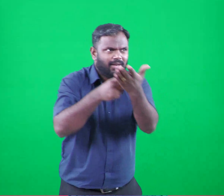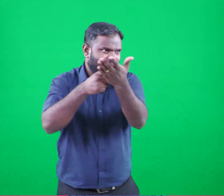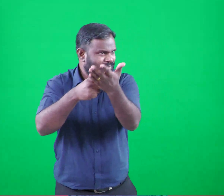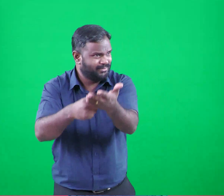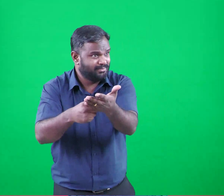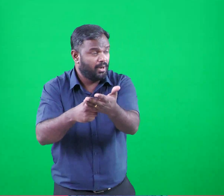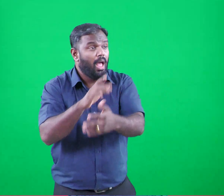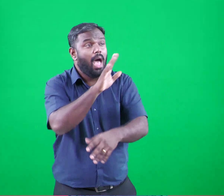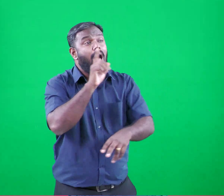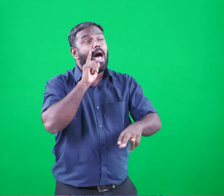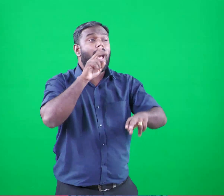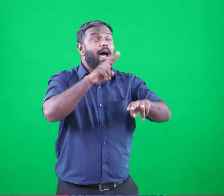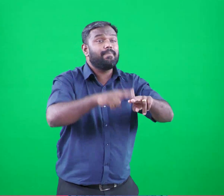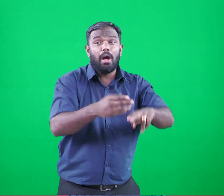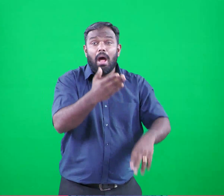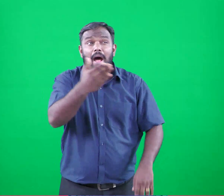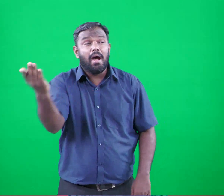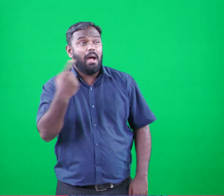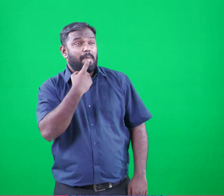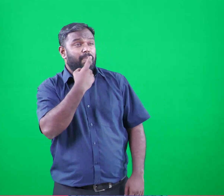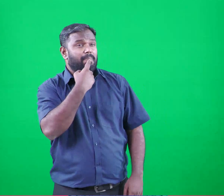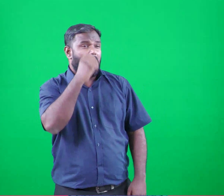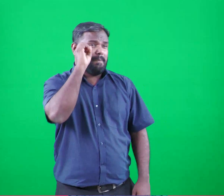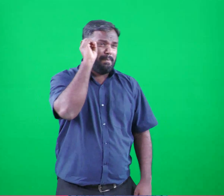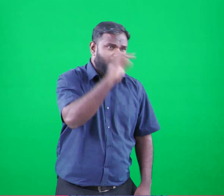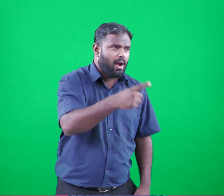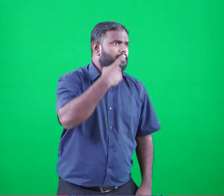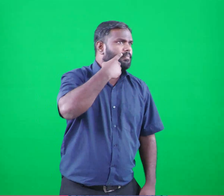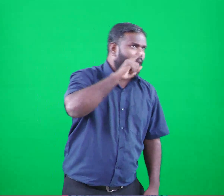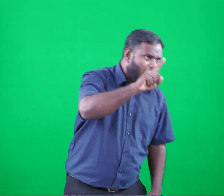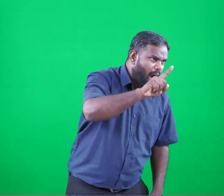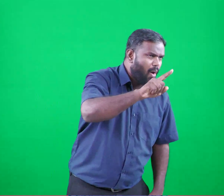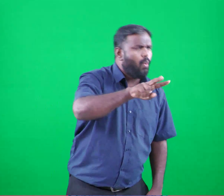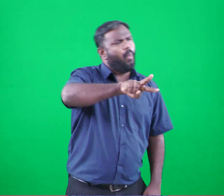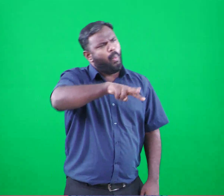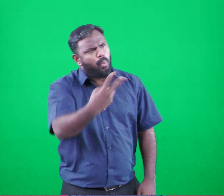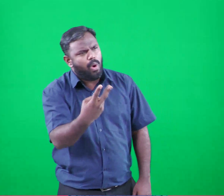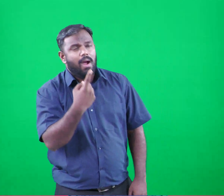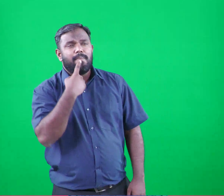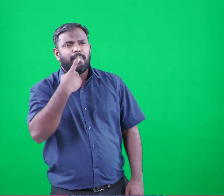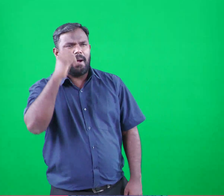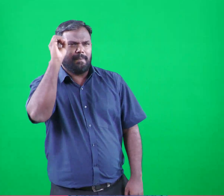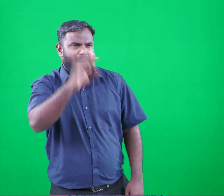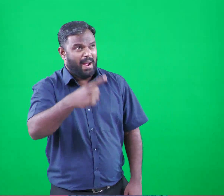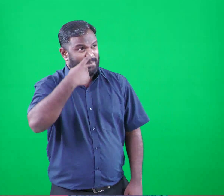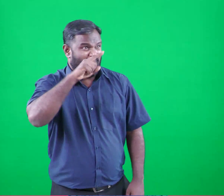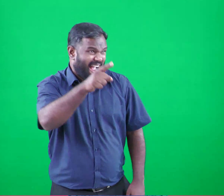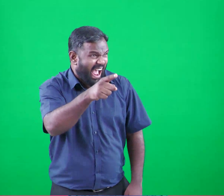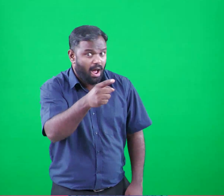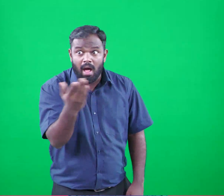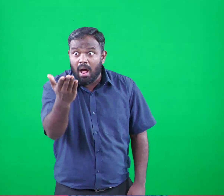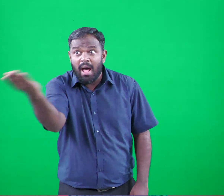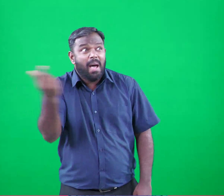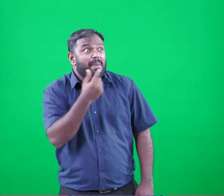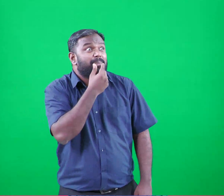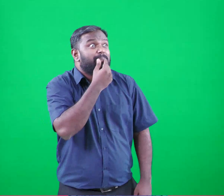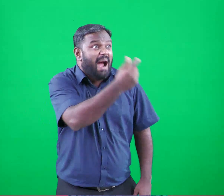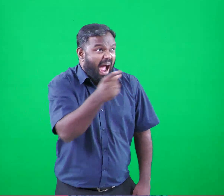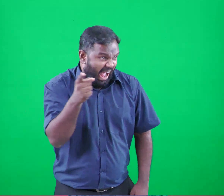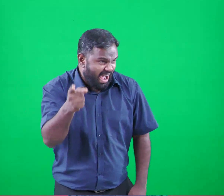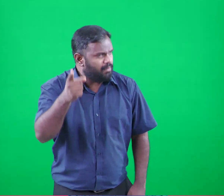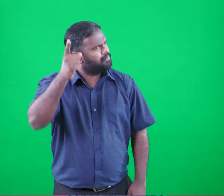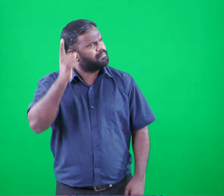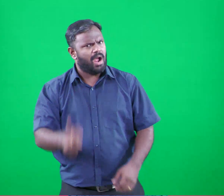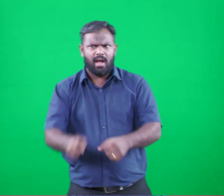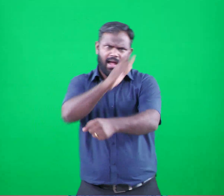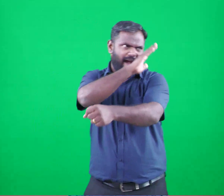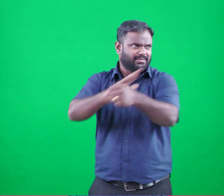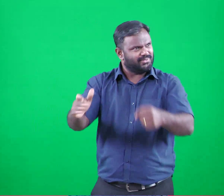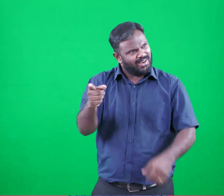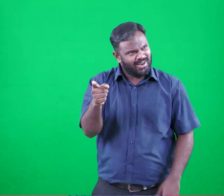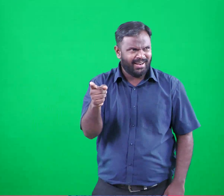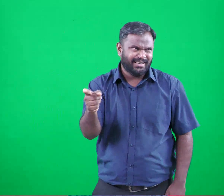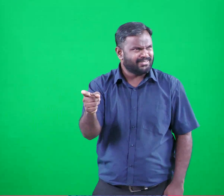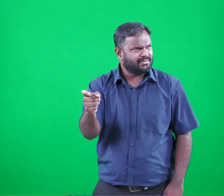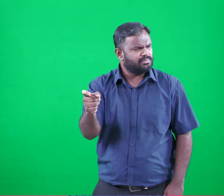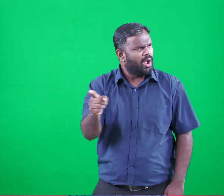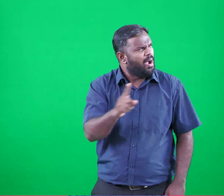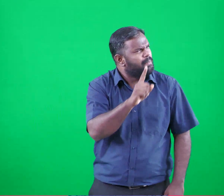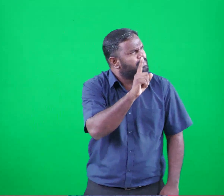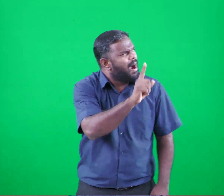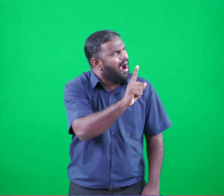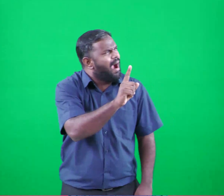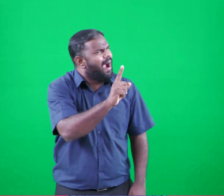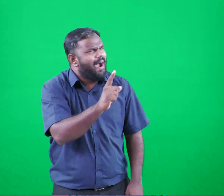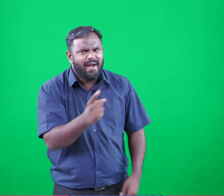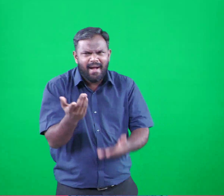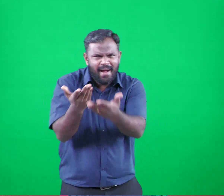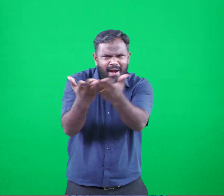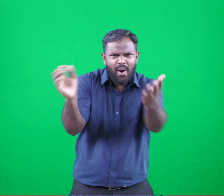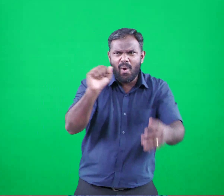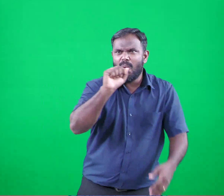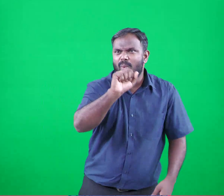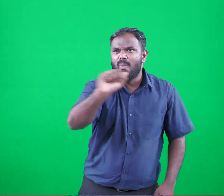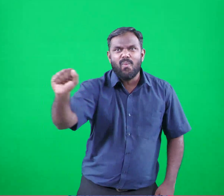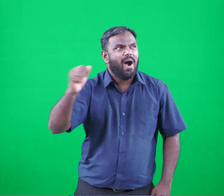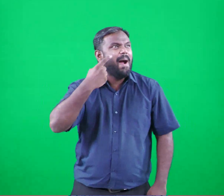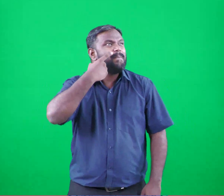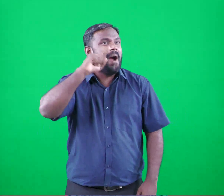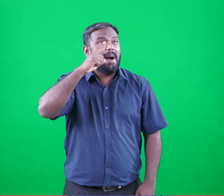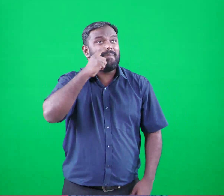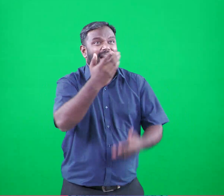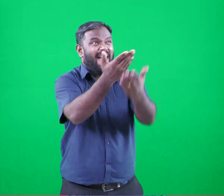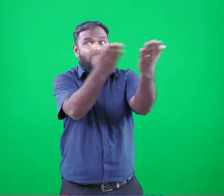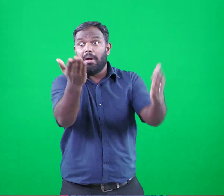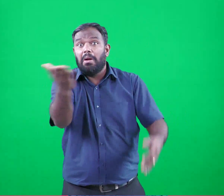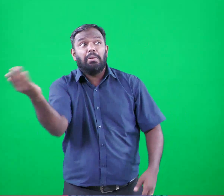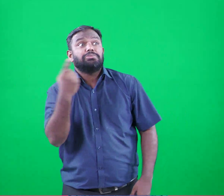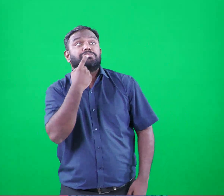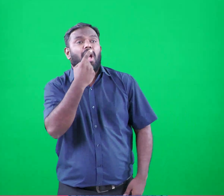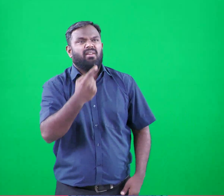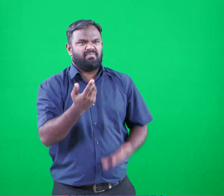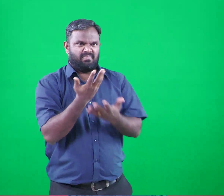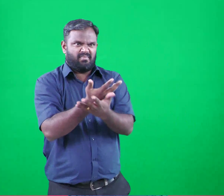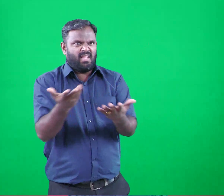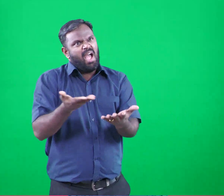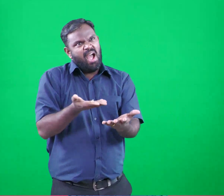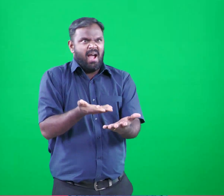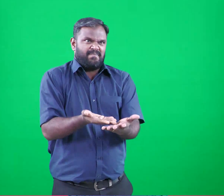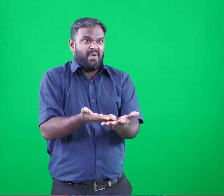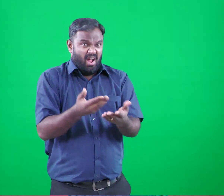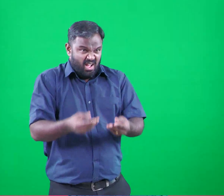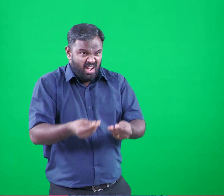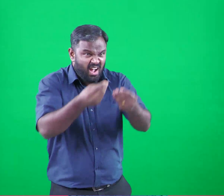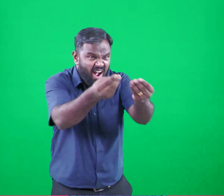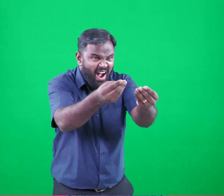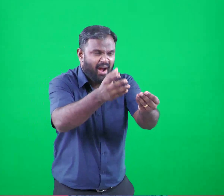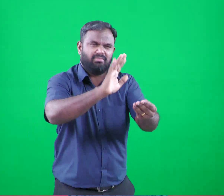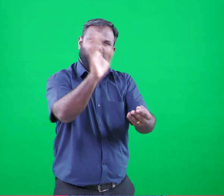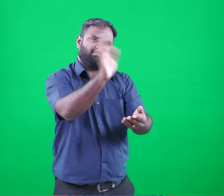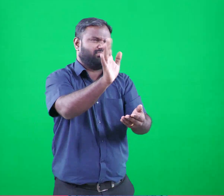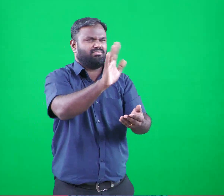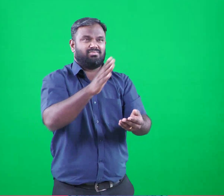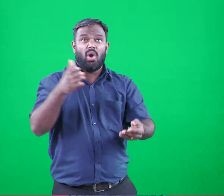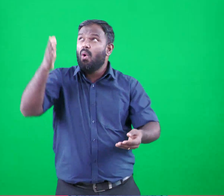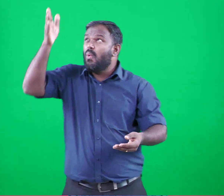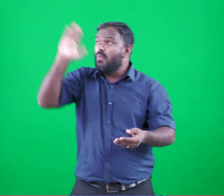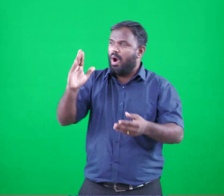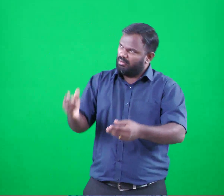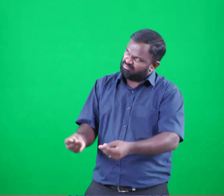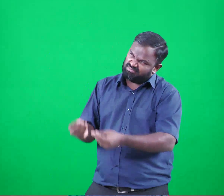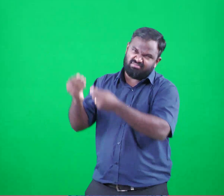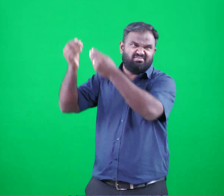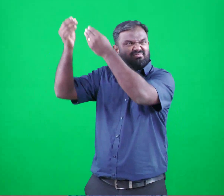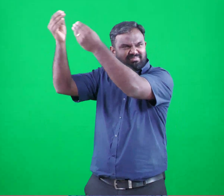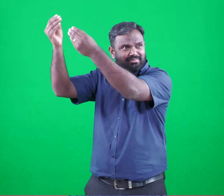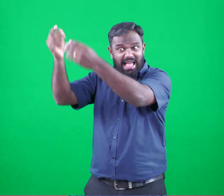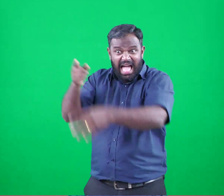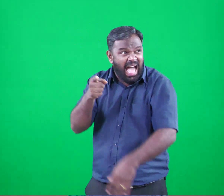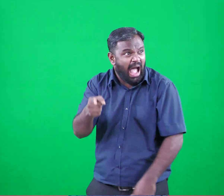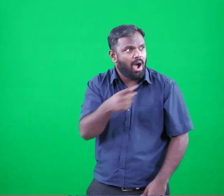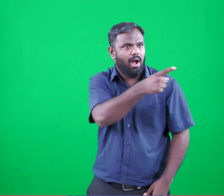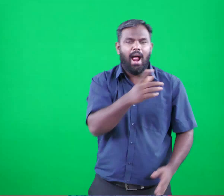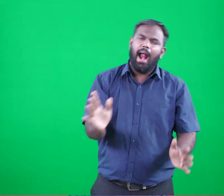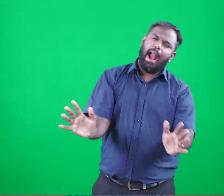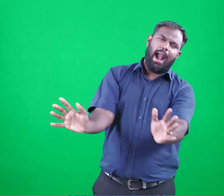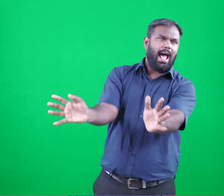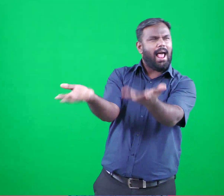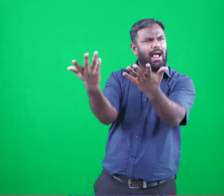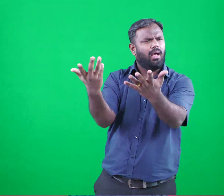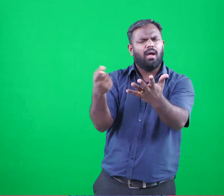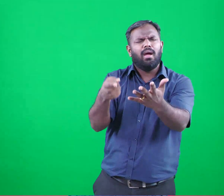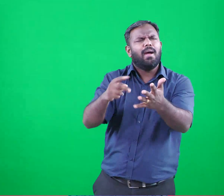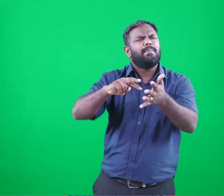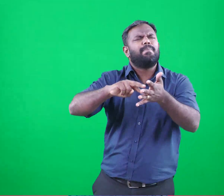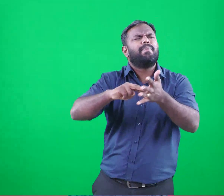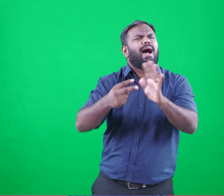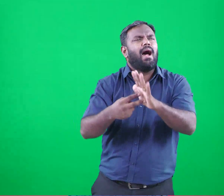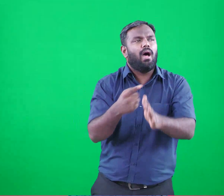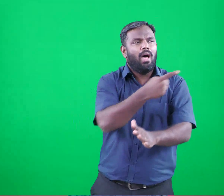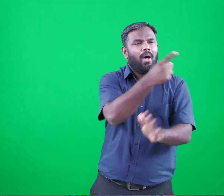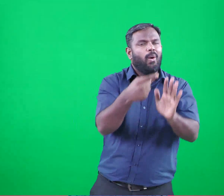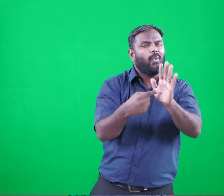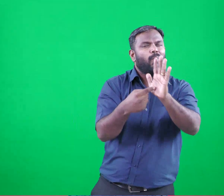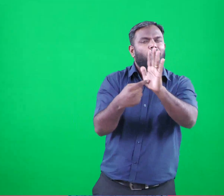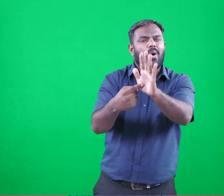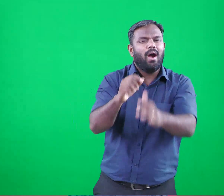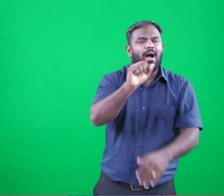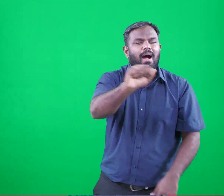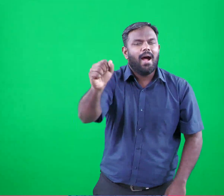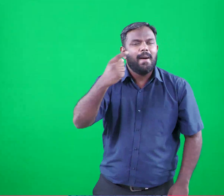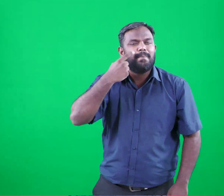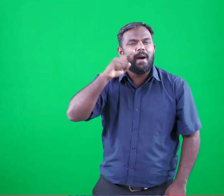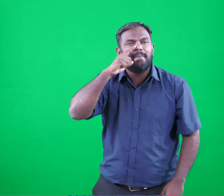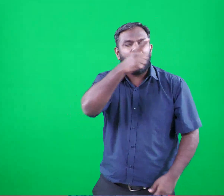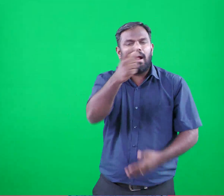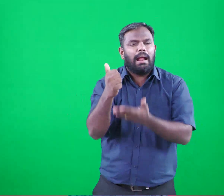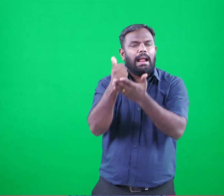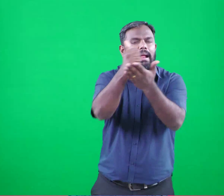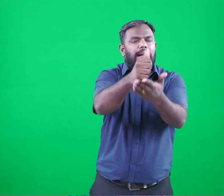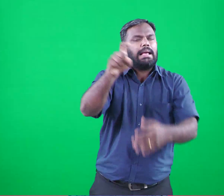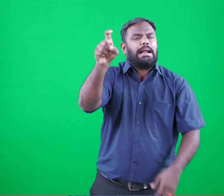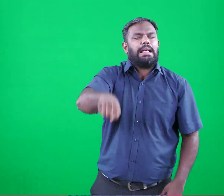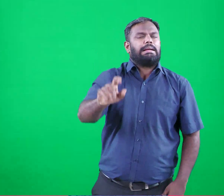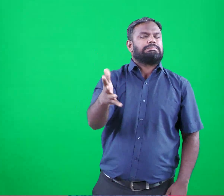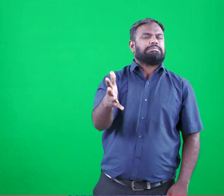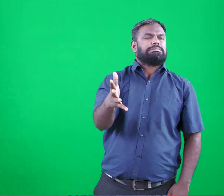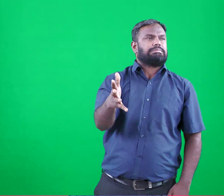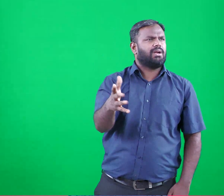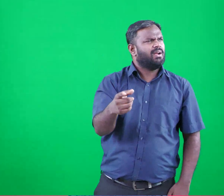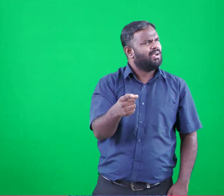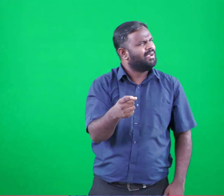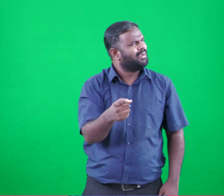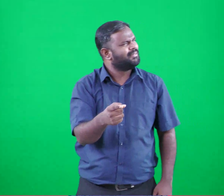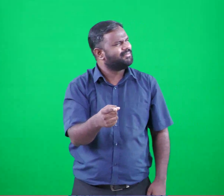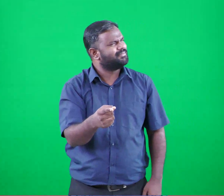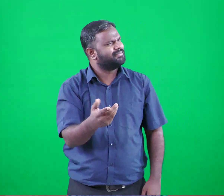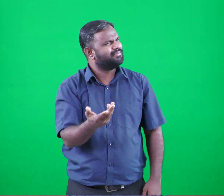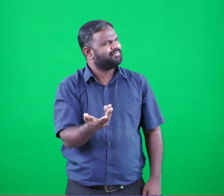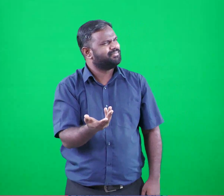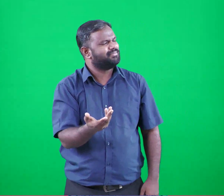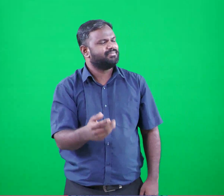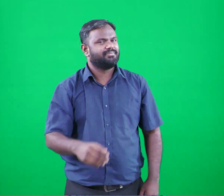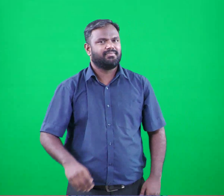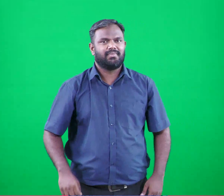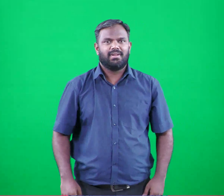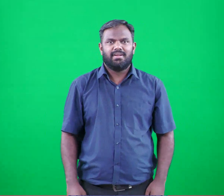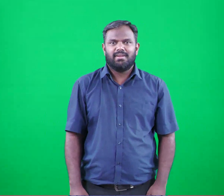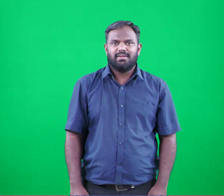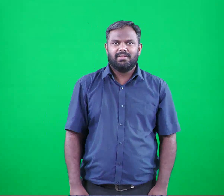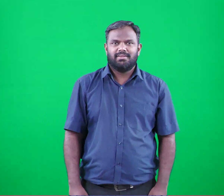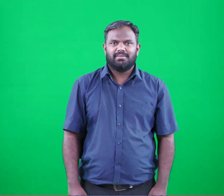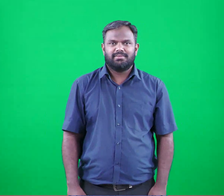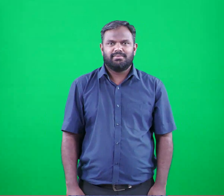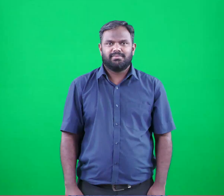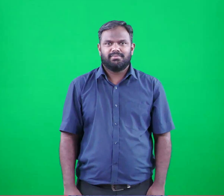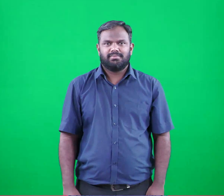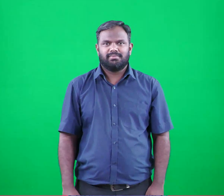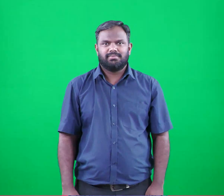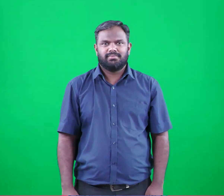But you say that if a man says to his father or mother, ' Whatever you would have received from me is Corban ' (that is, a gift devoted to God), he is no longer permitted to do anything for his father or mother.